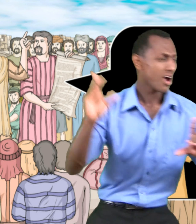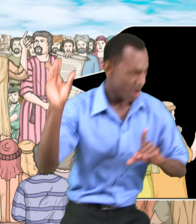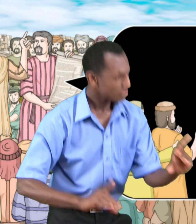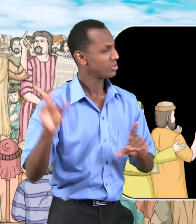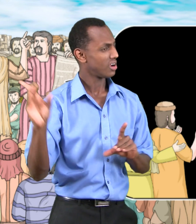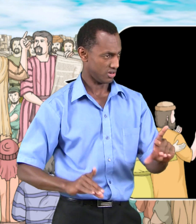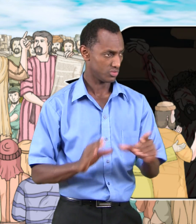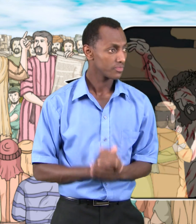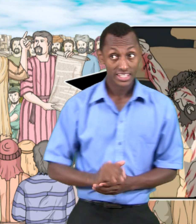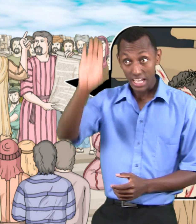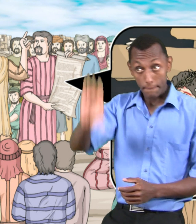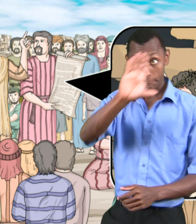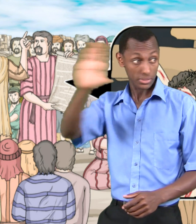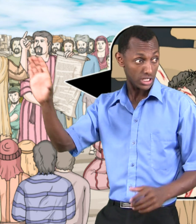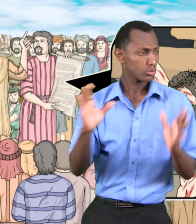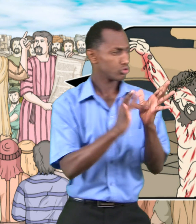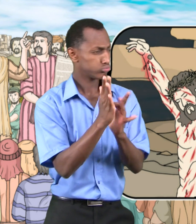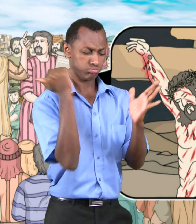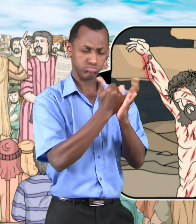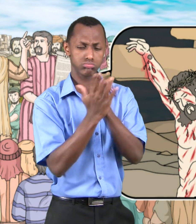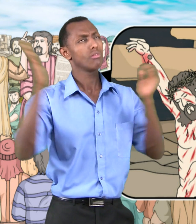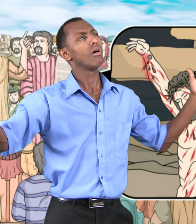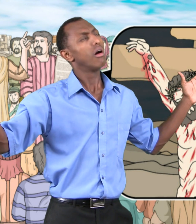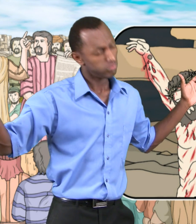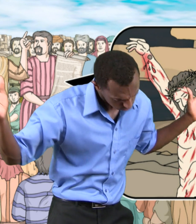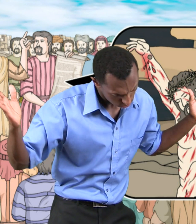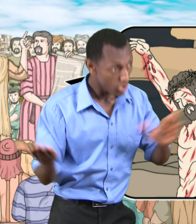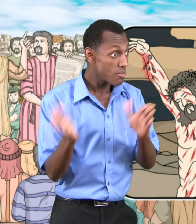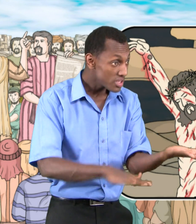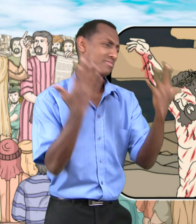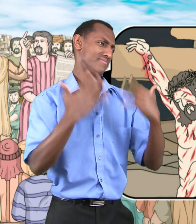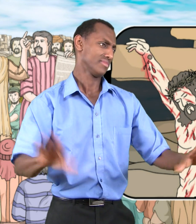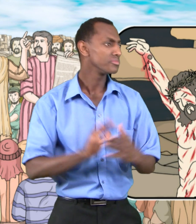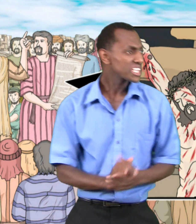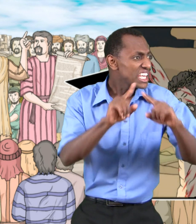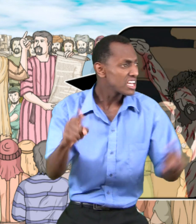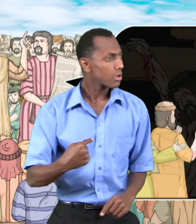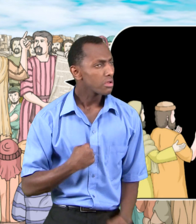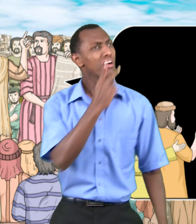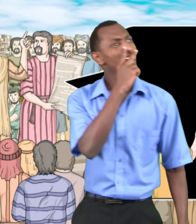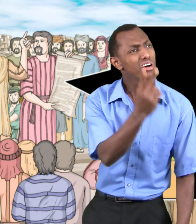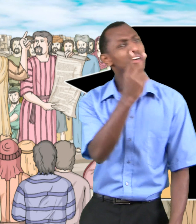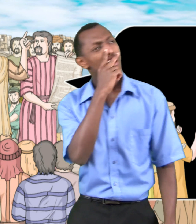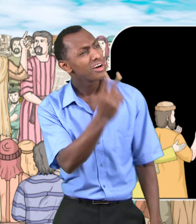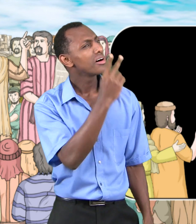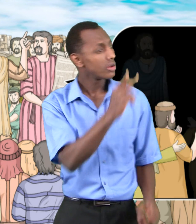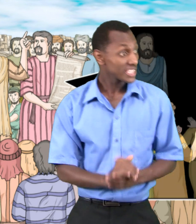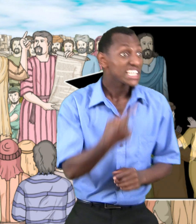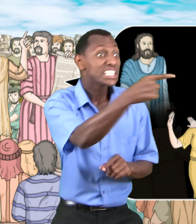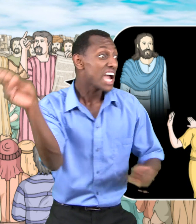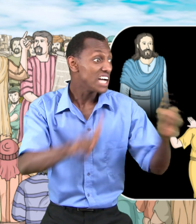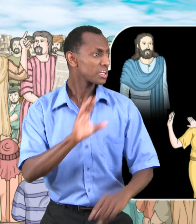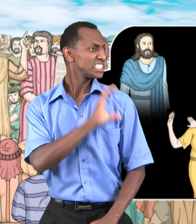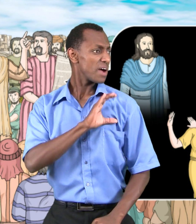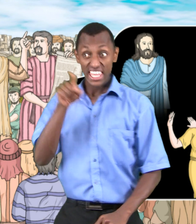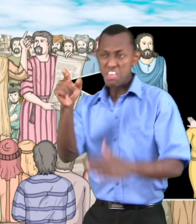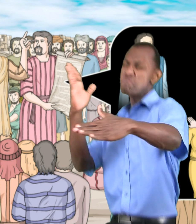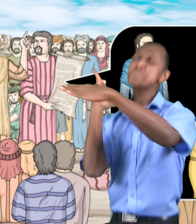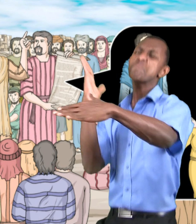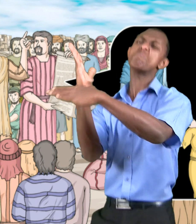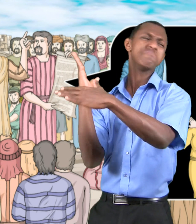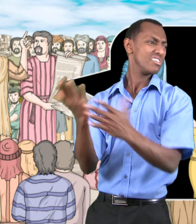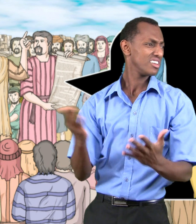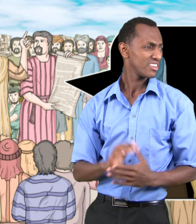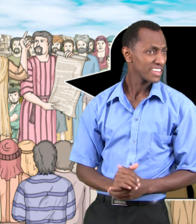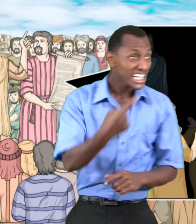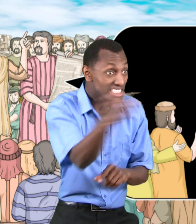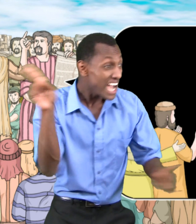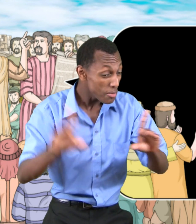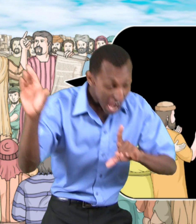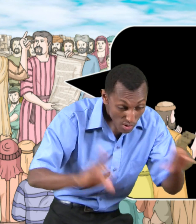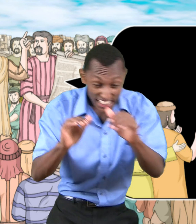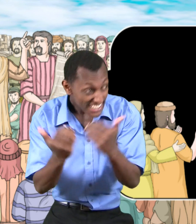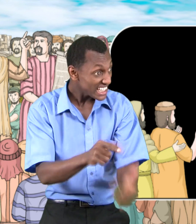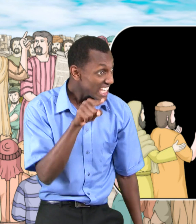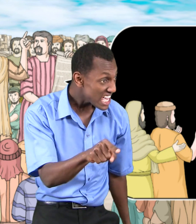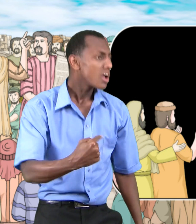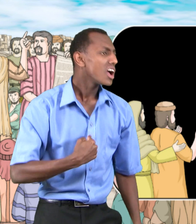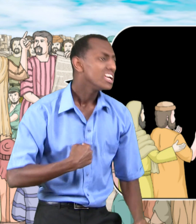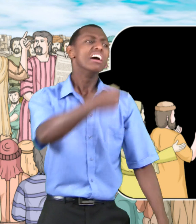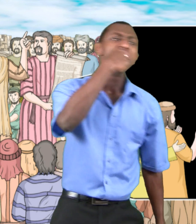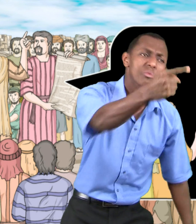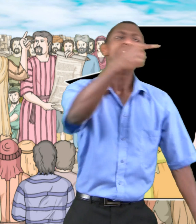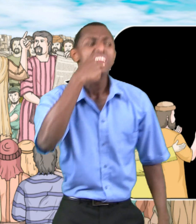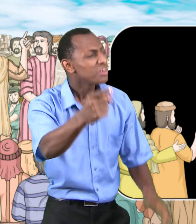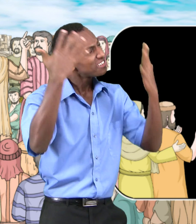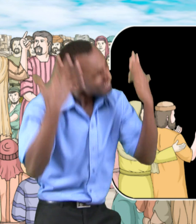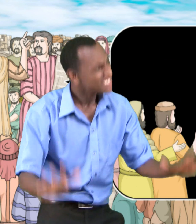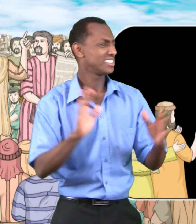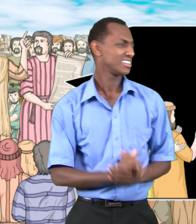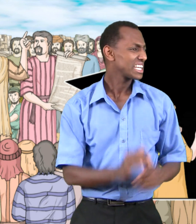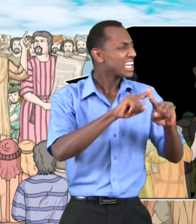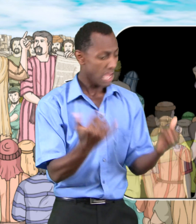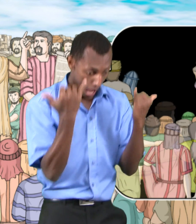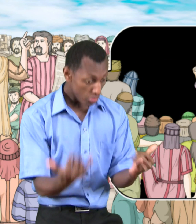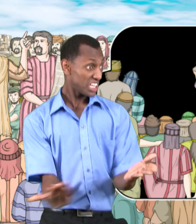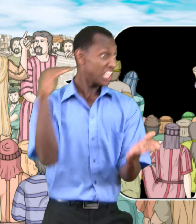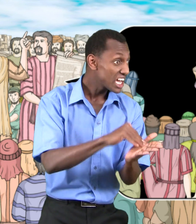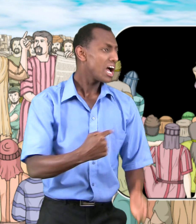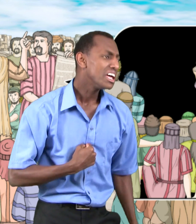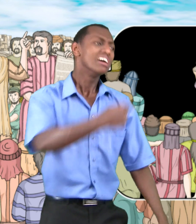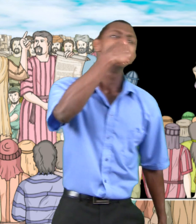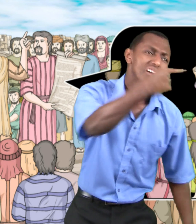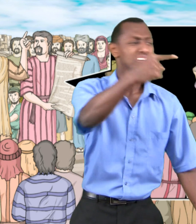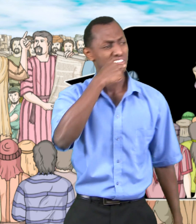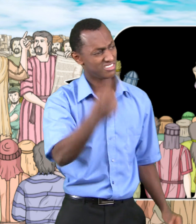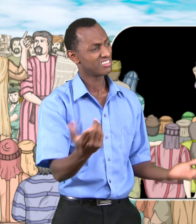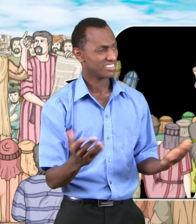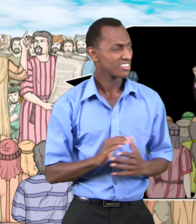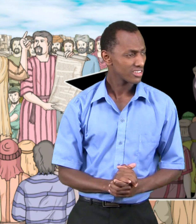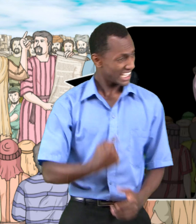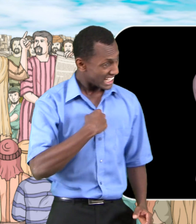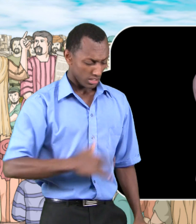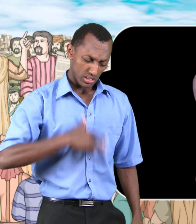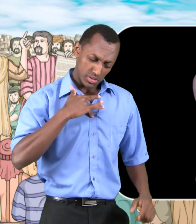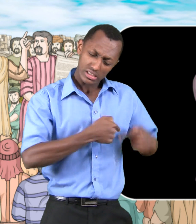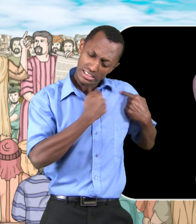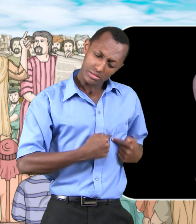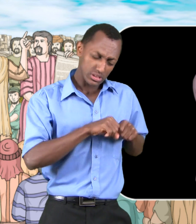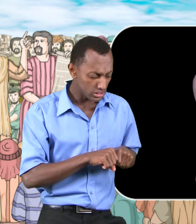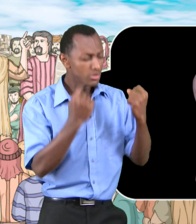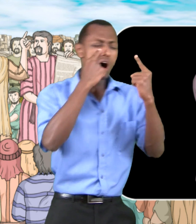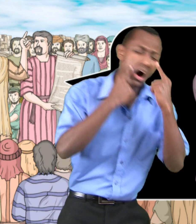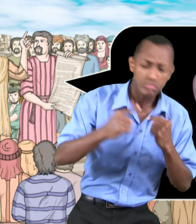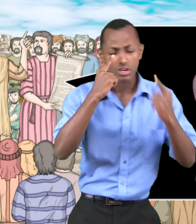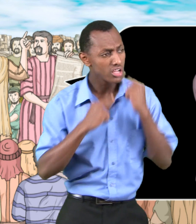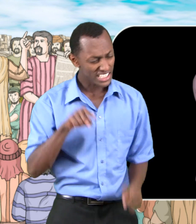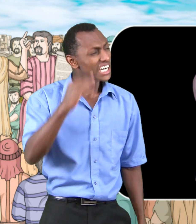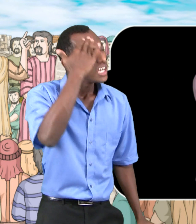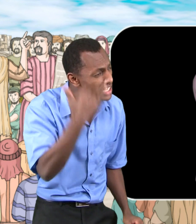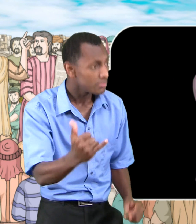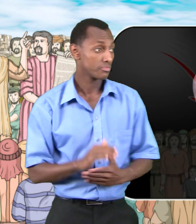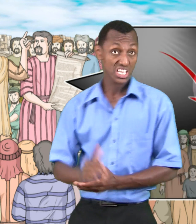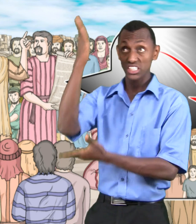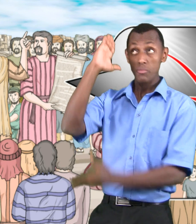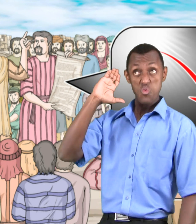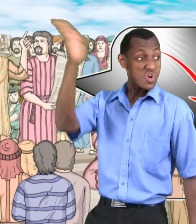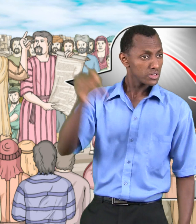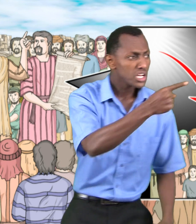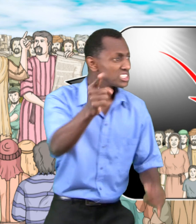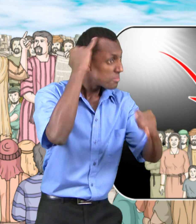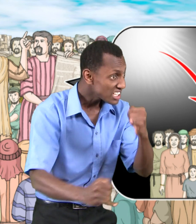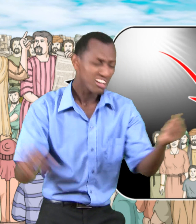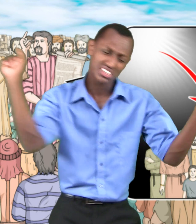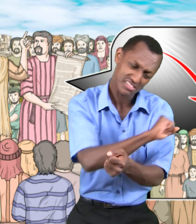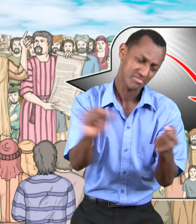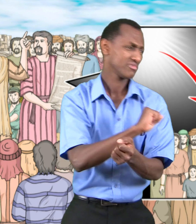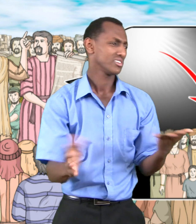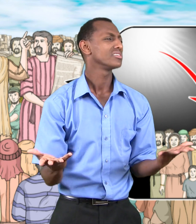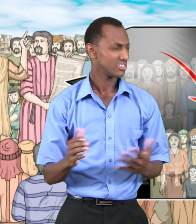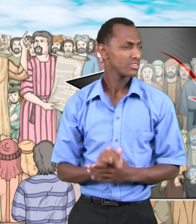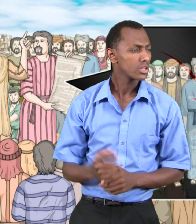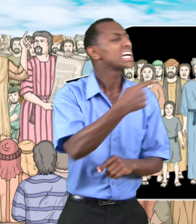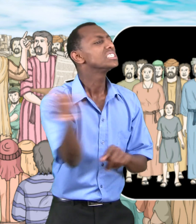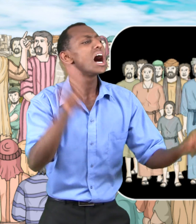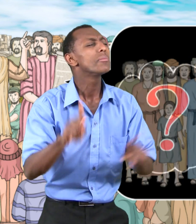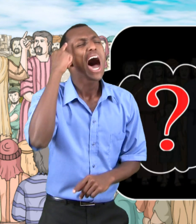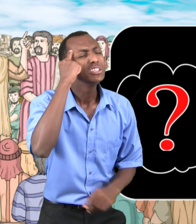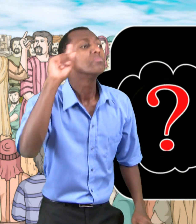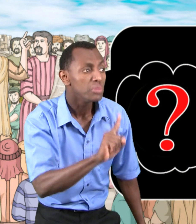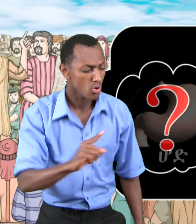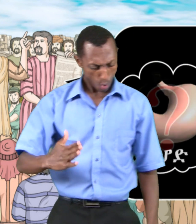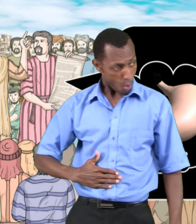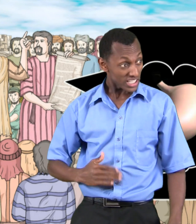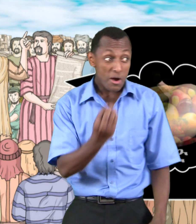For as I have often told you before, and now say again even with tears: Many live as enemies of the cross of Christ.